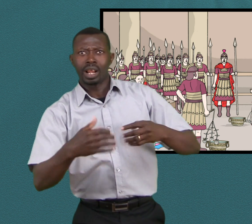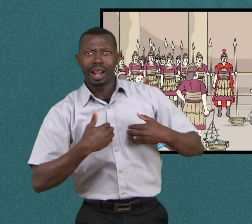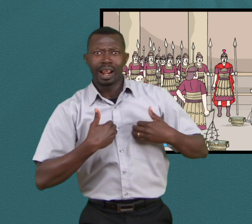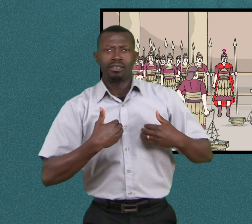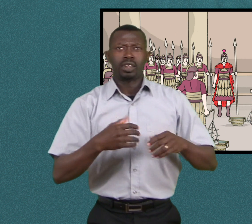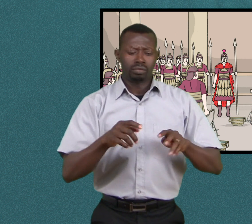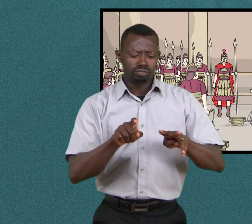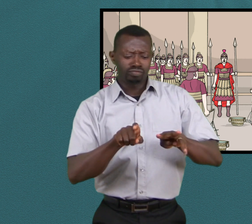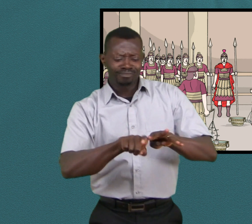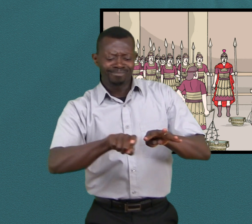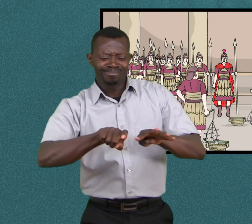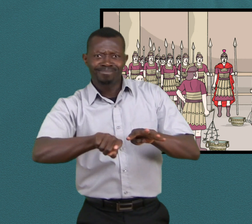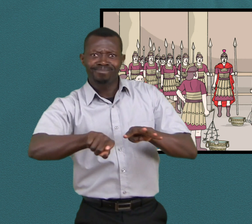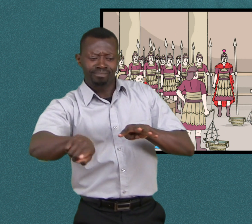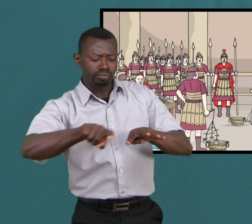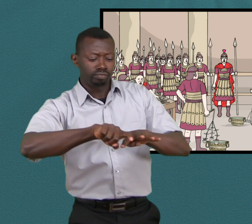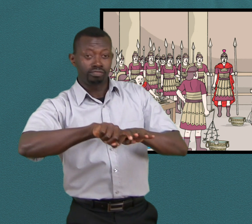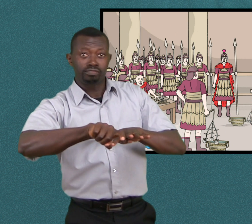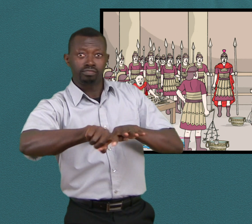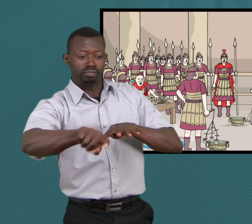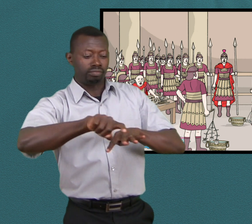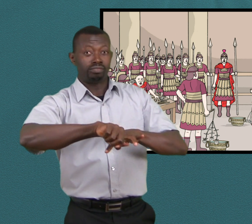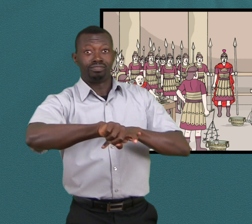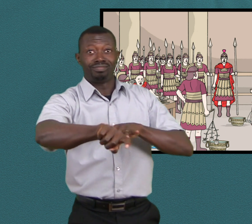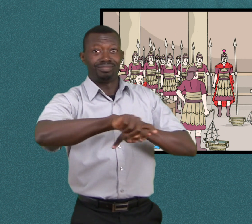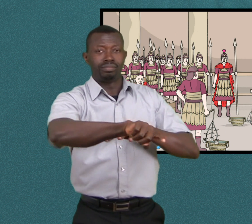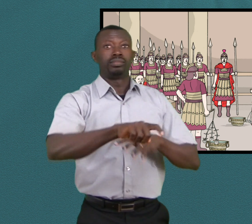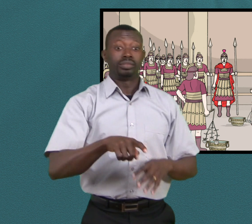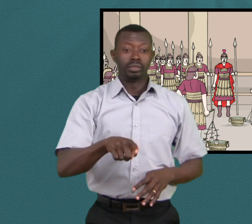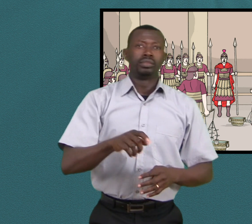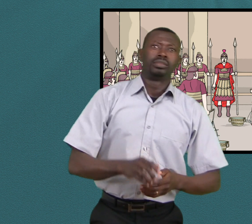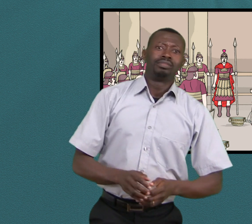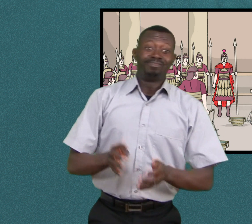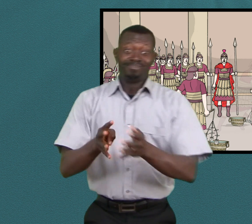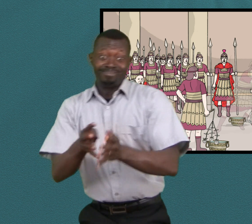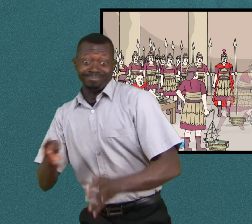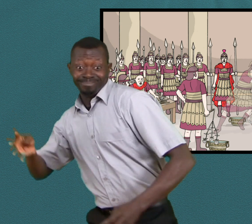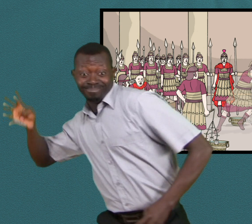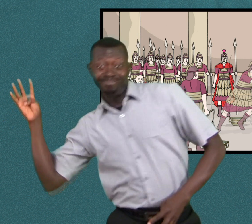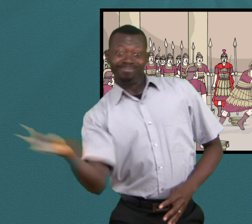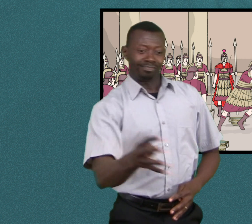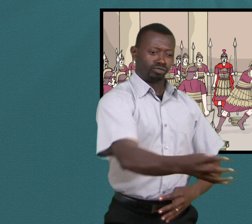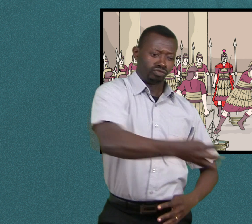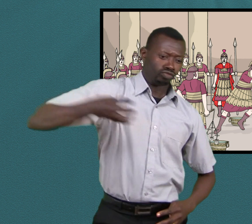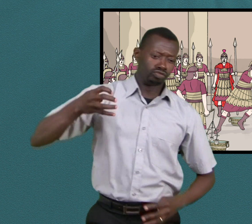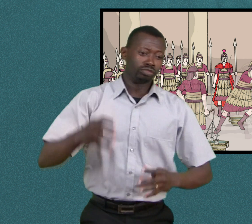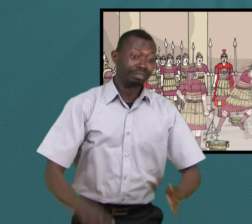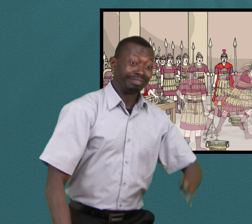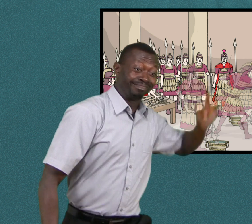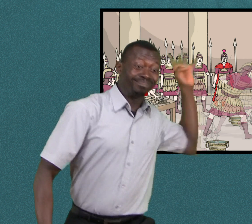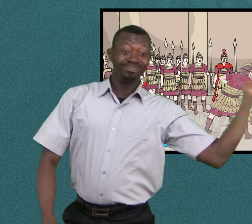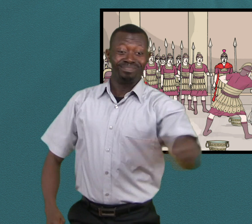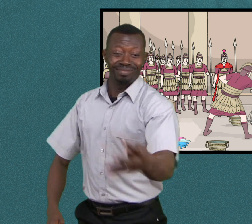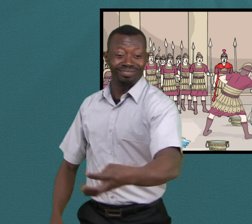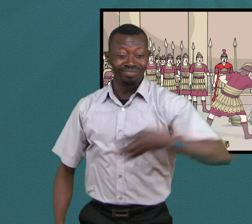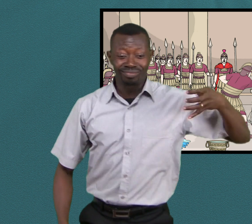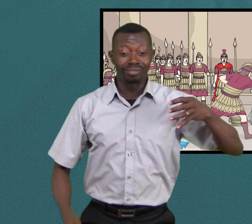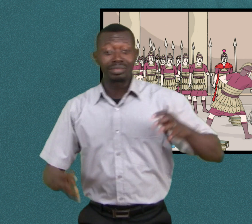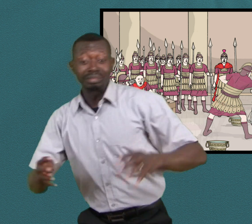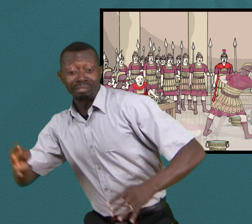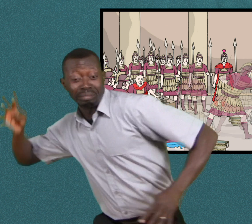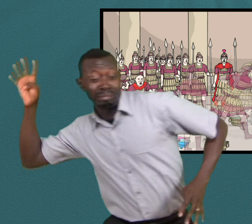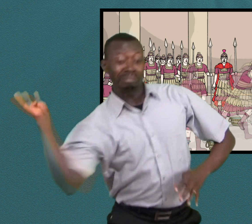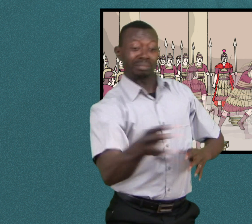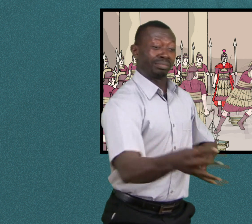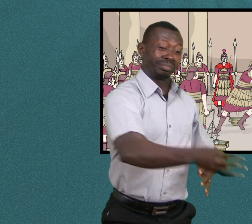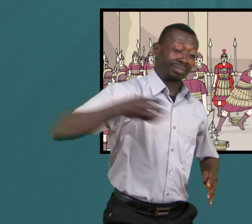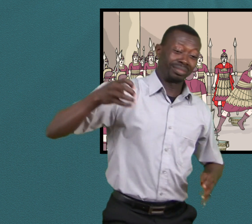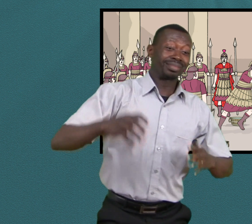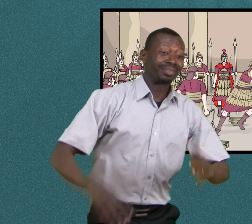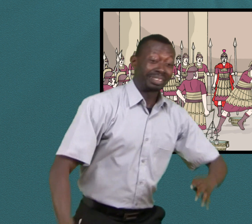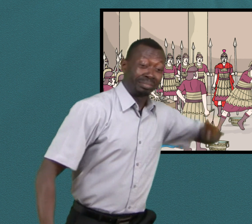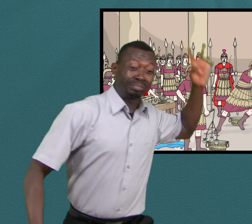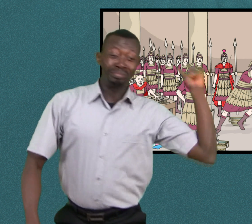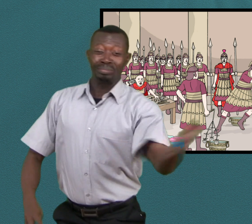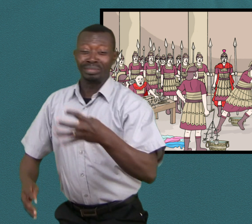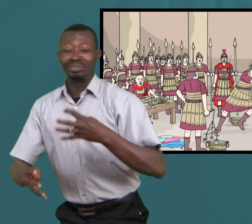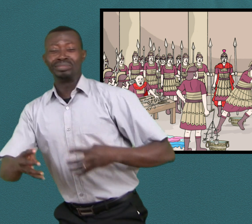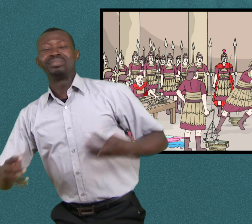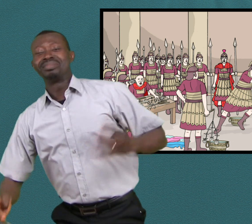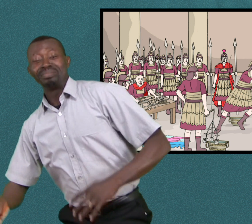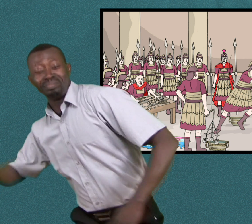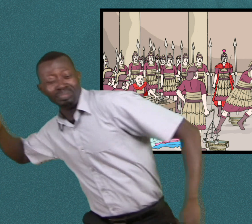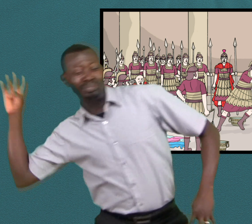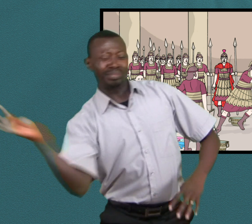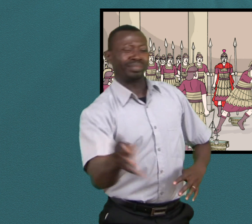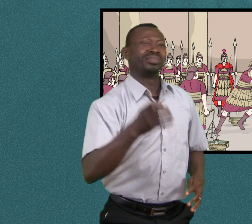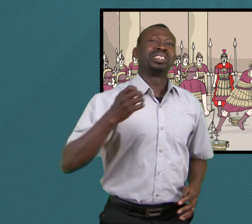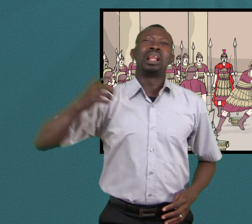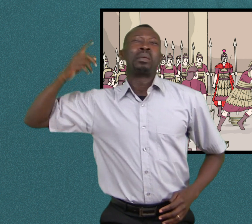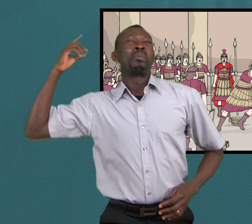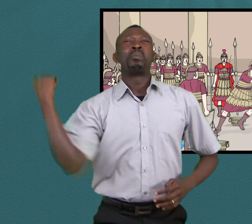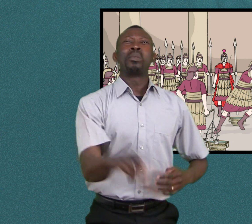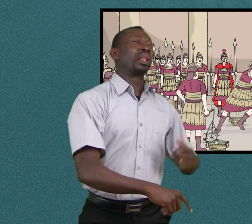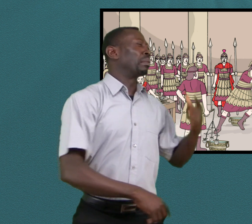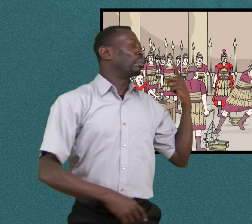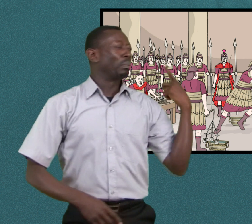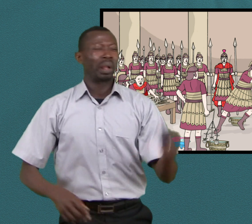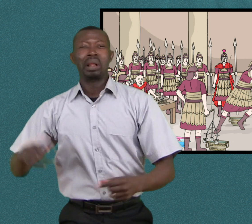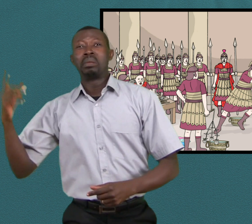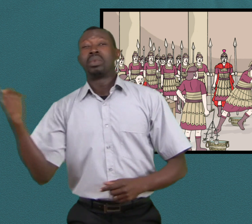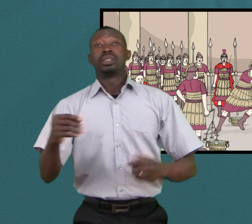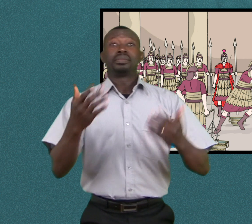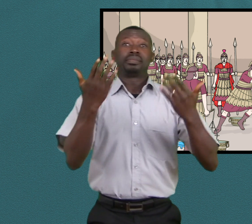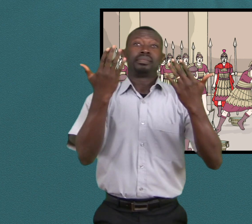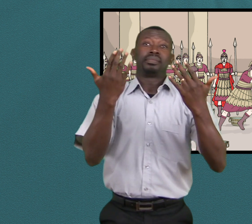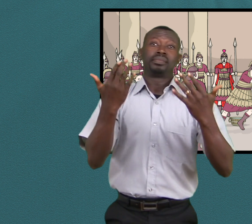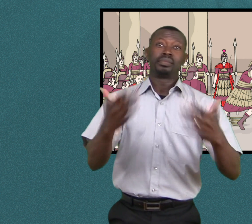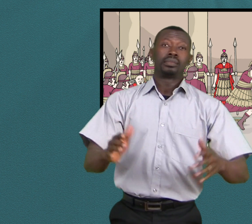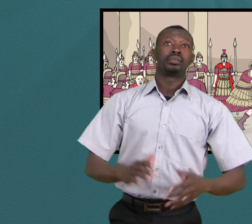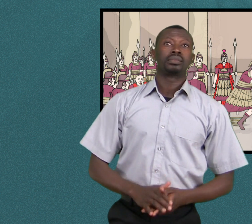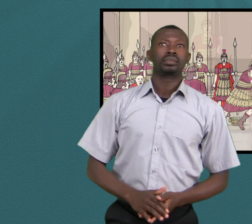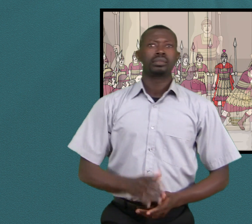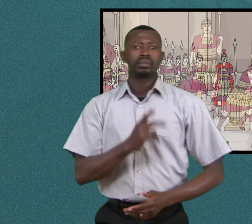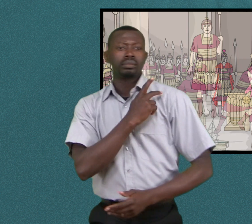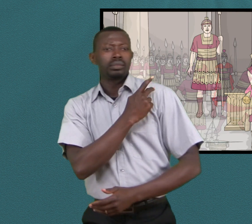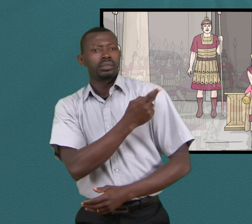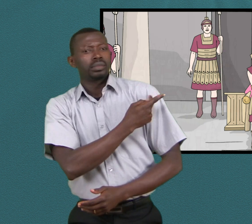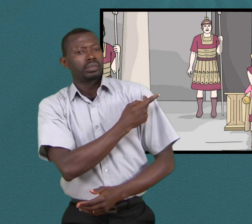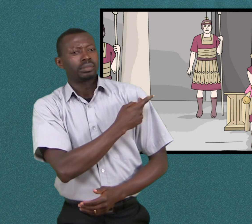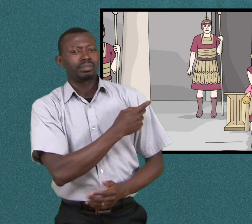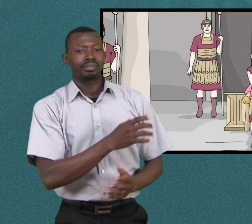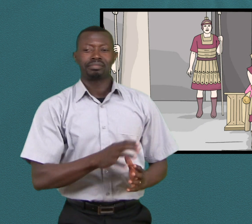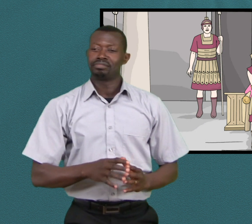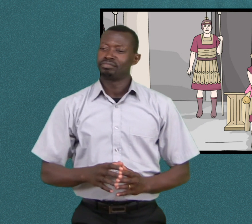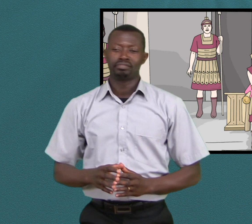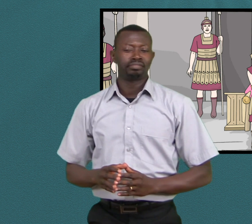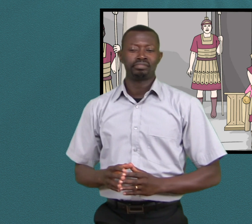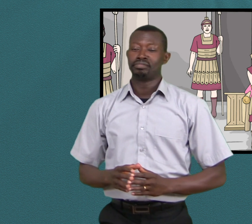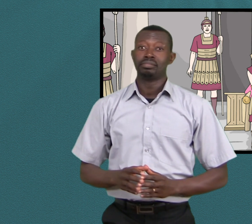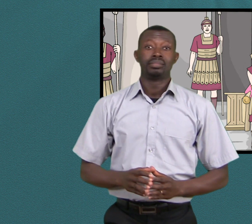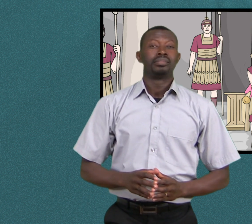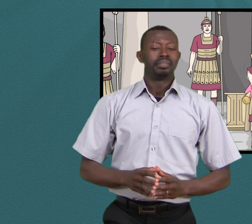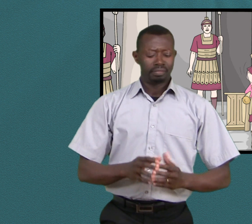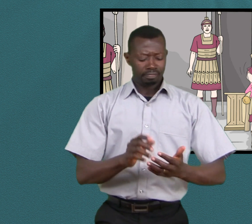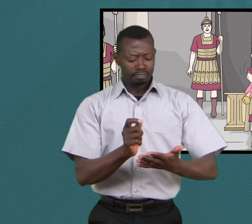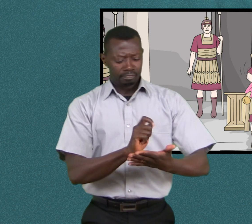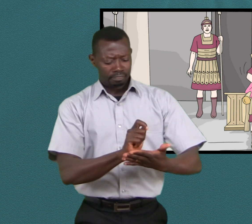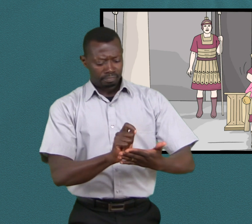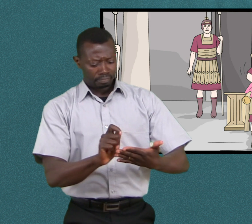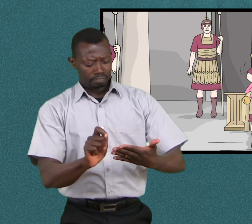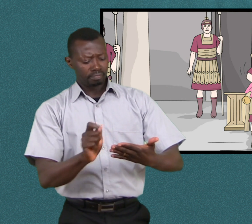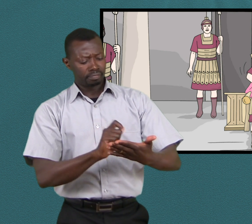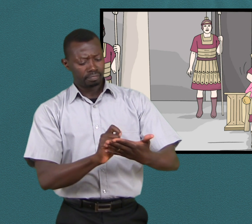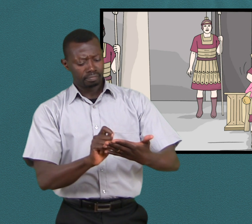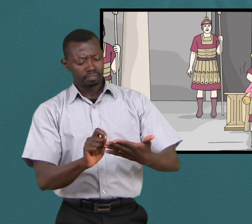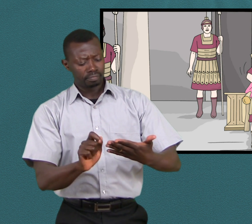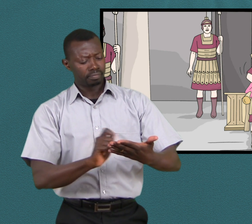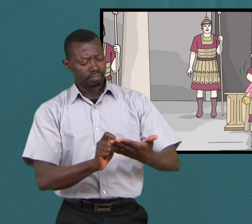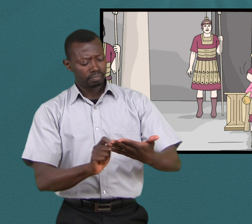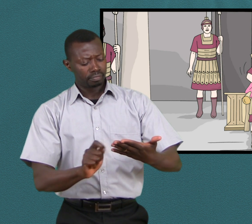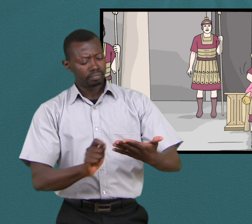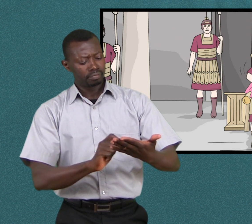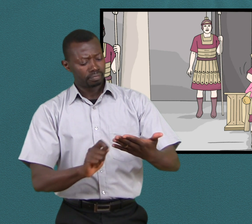But he had Jesus flogged, and handed Him over to be crucified.